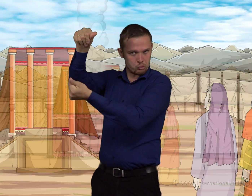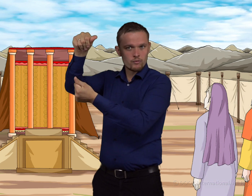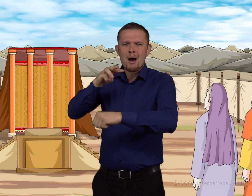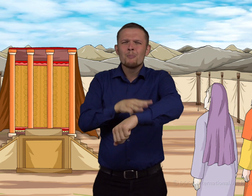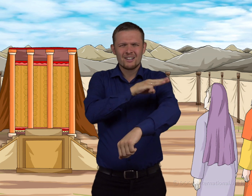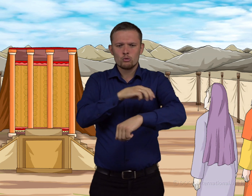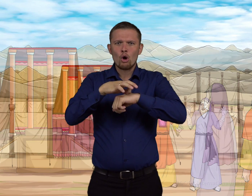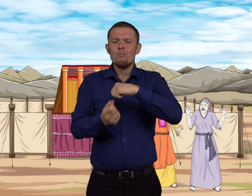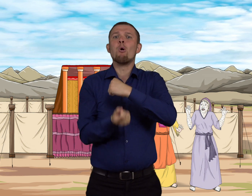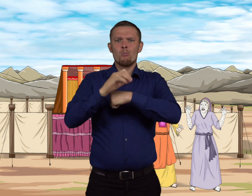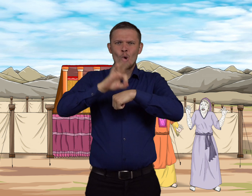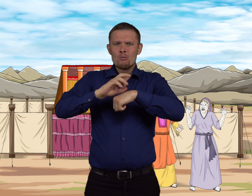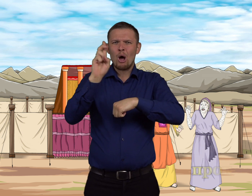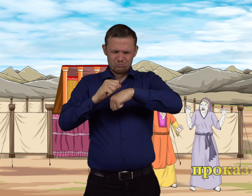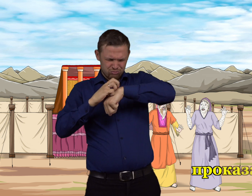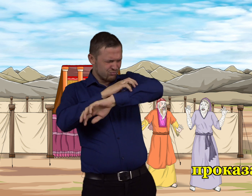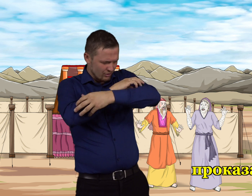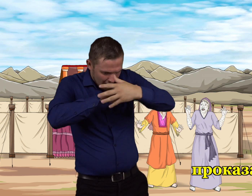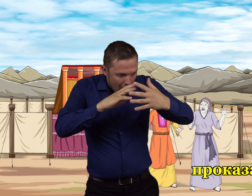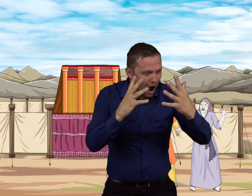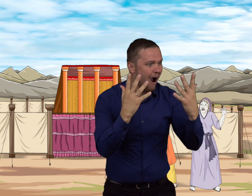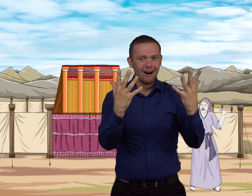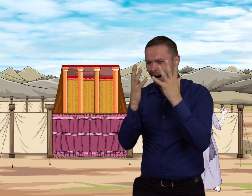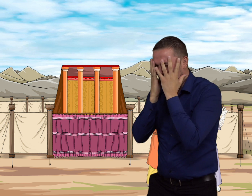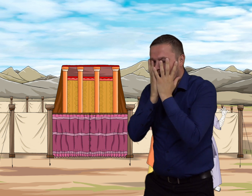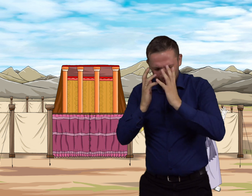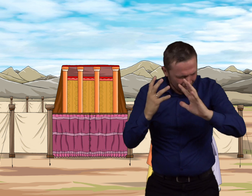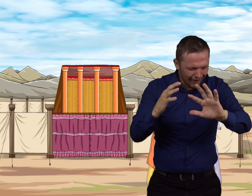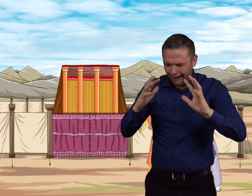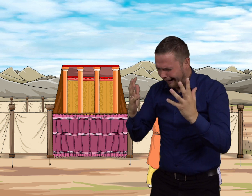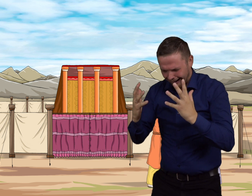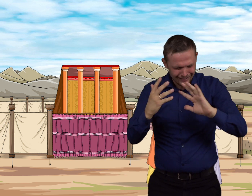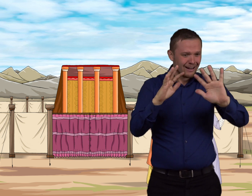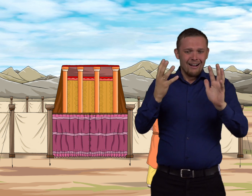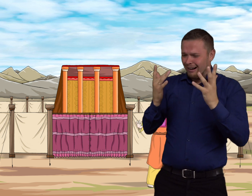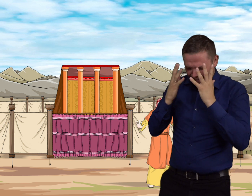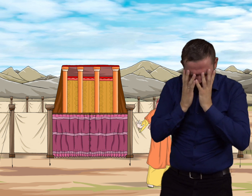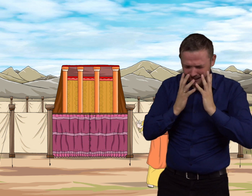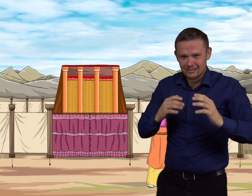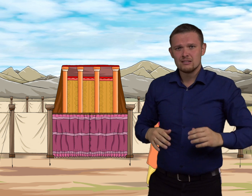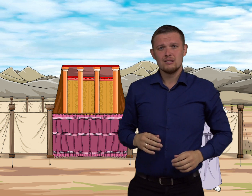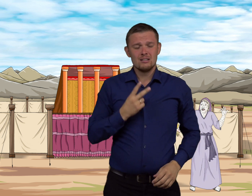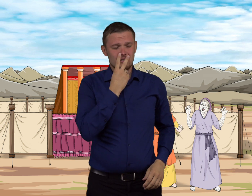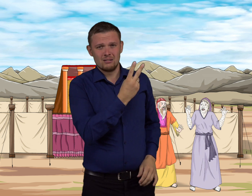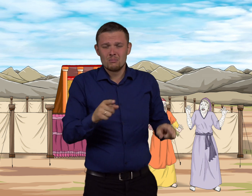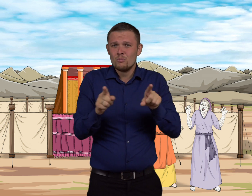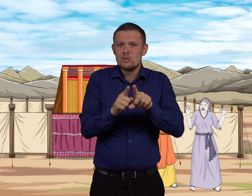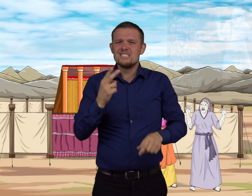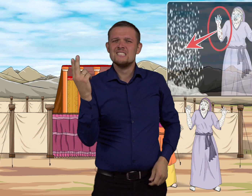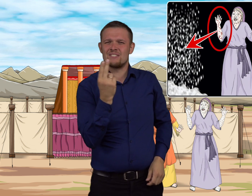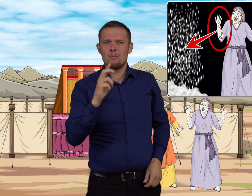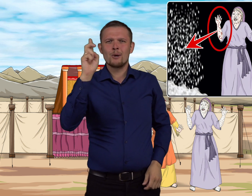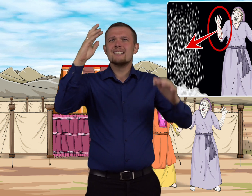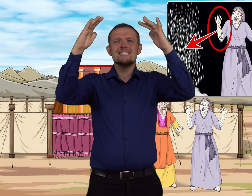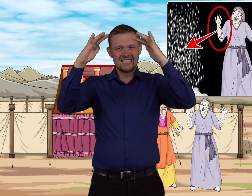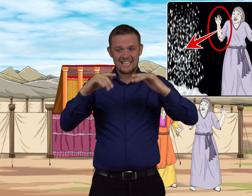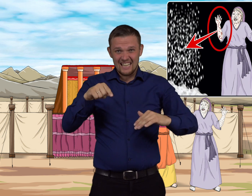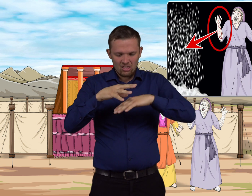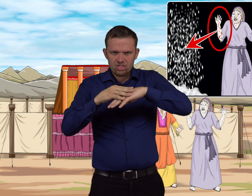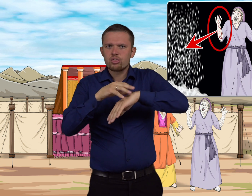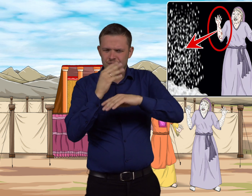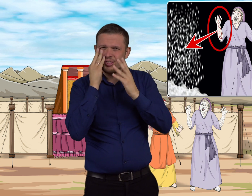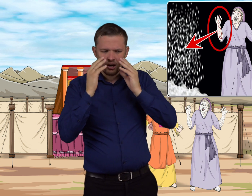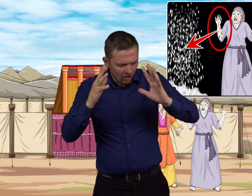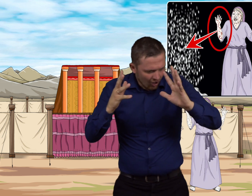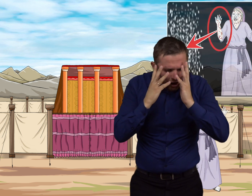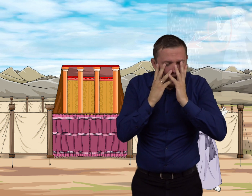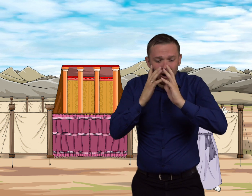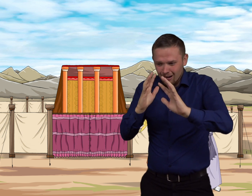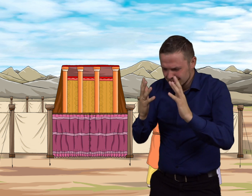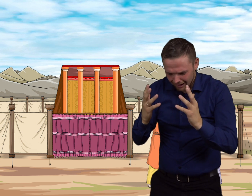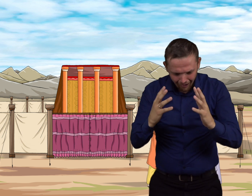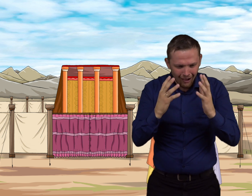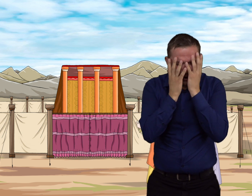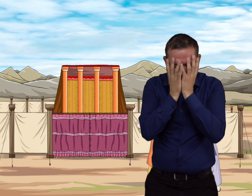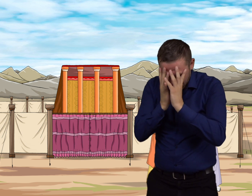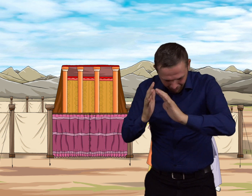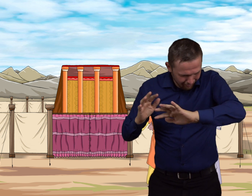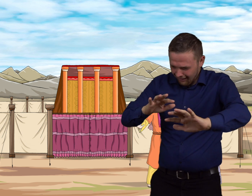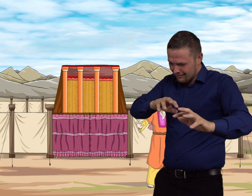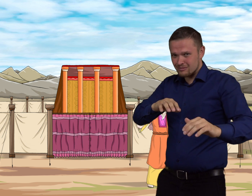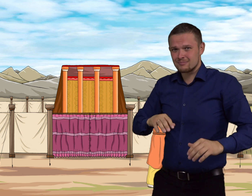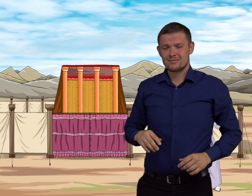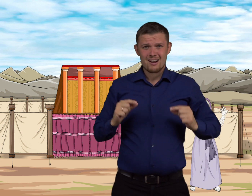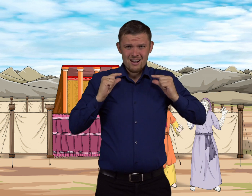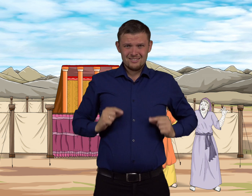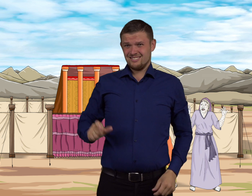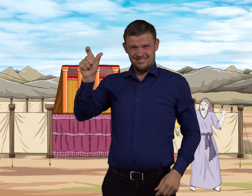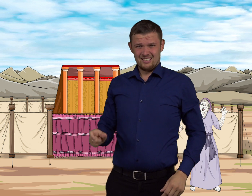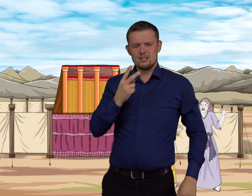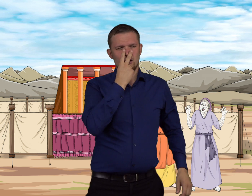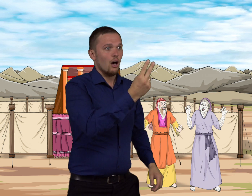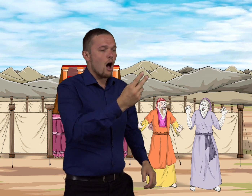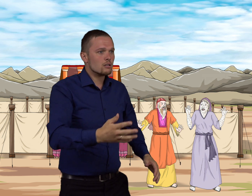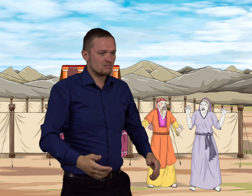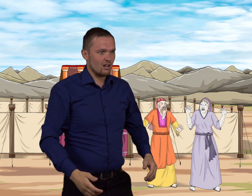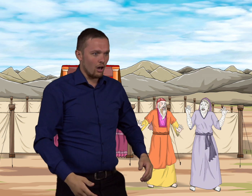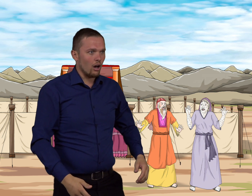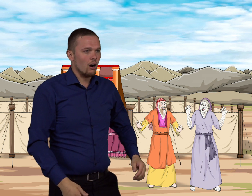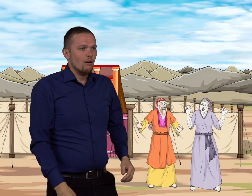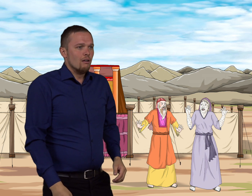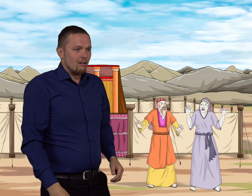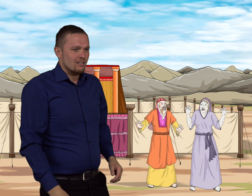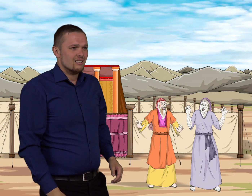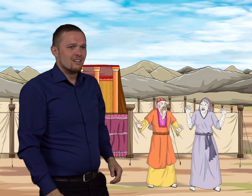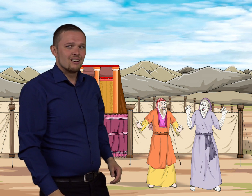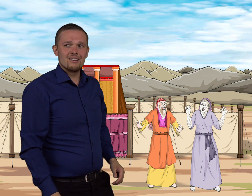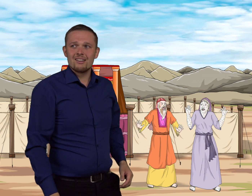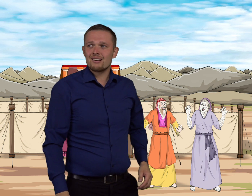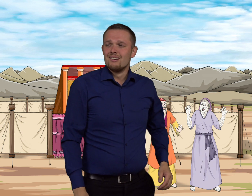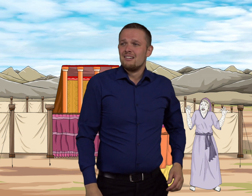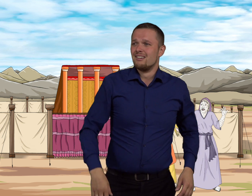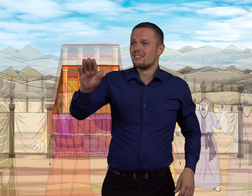As the cloud lifted from above the Tent, suddenly Miriam became leprous, white as snow.